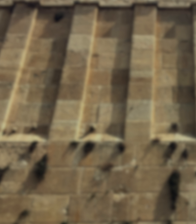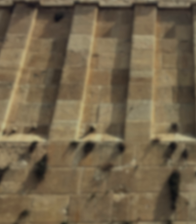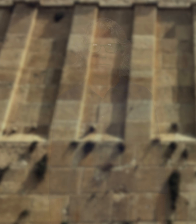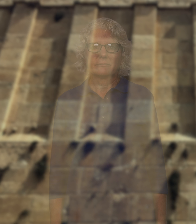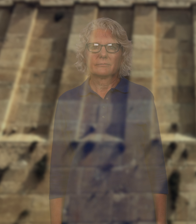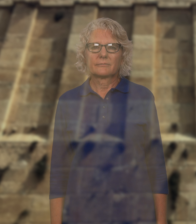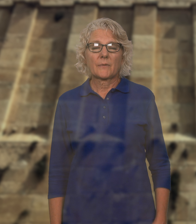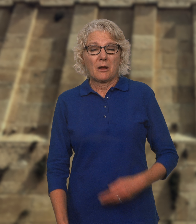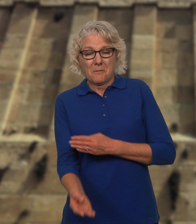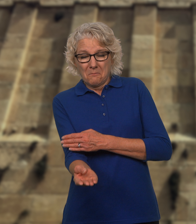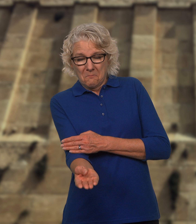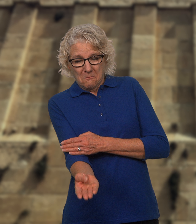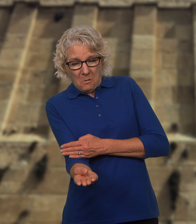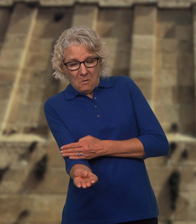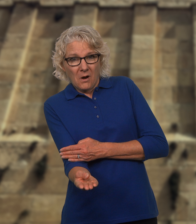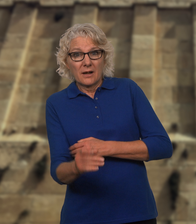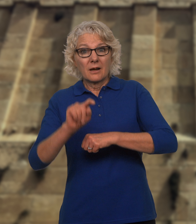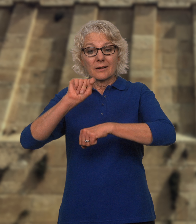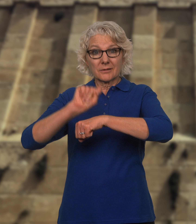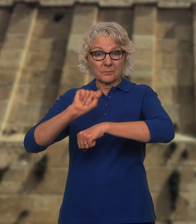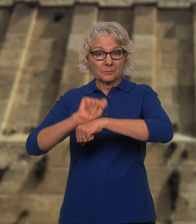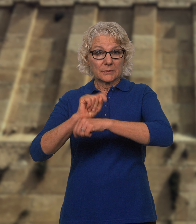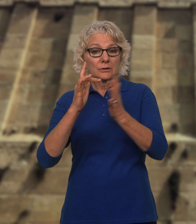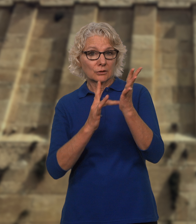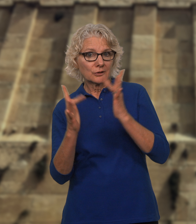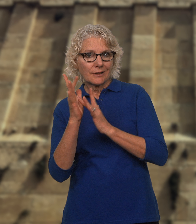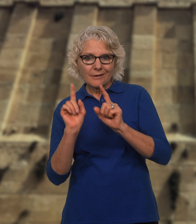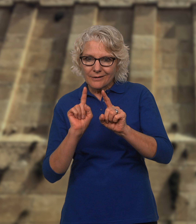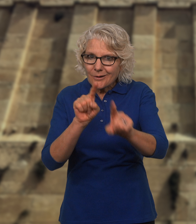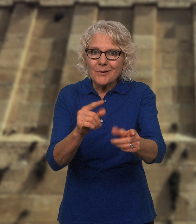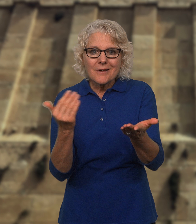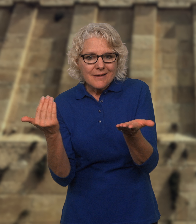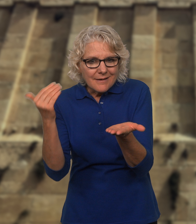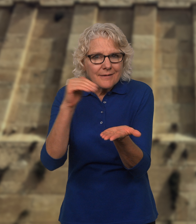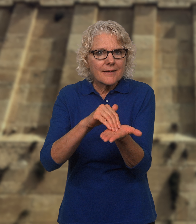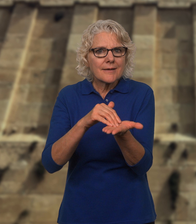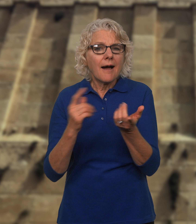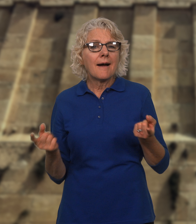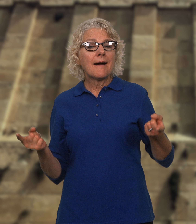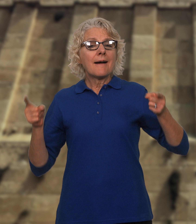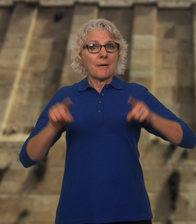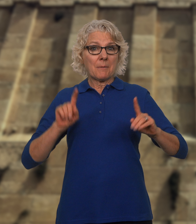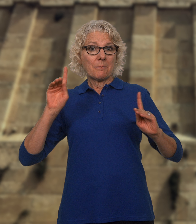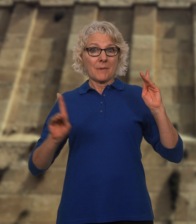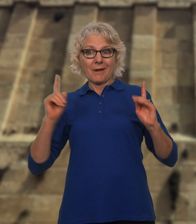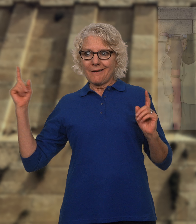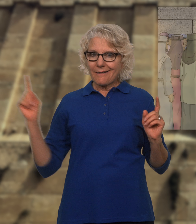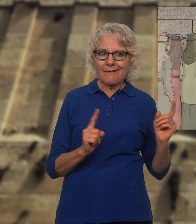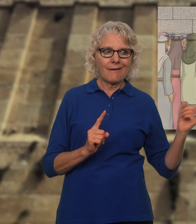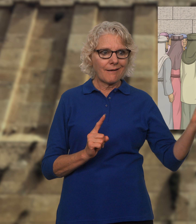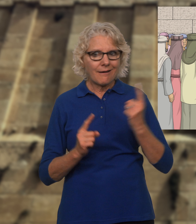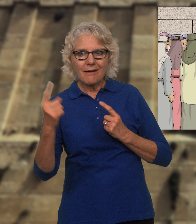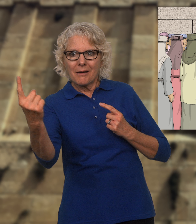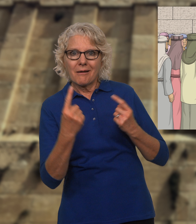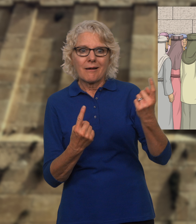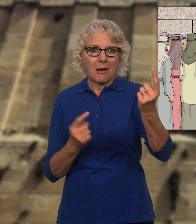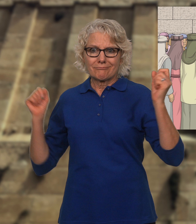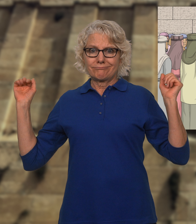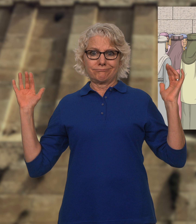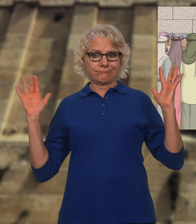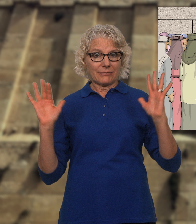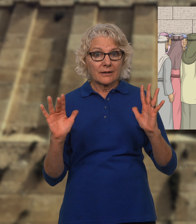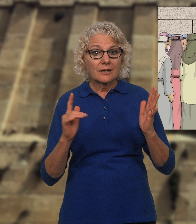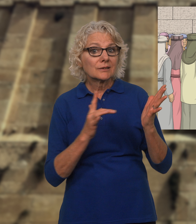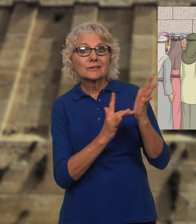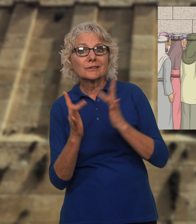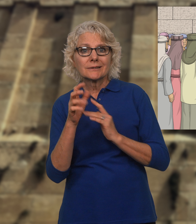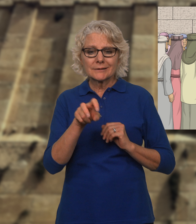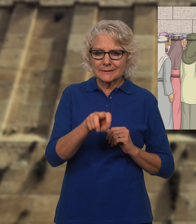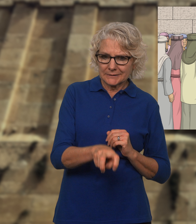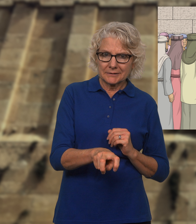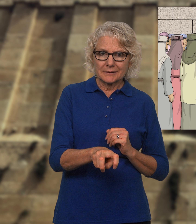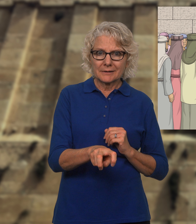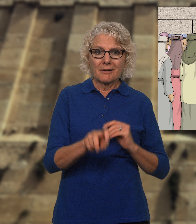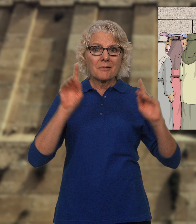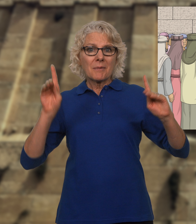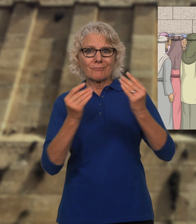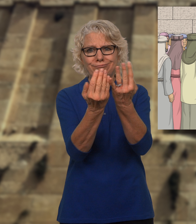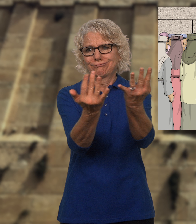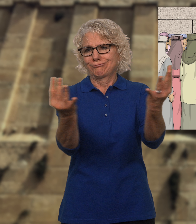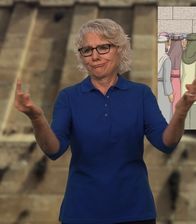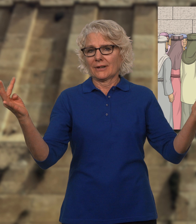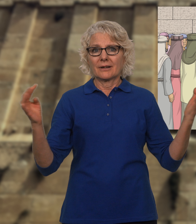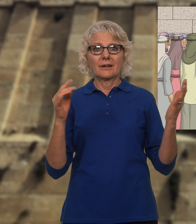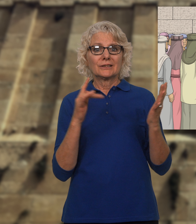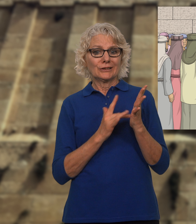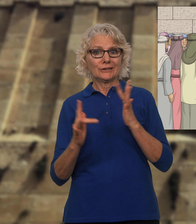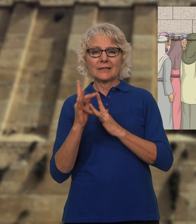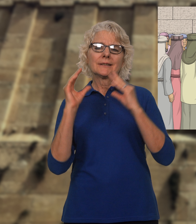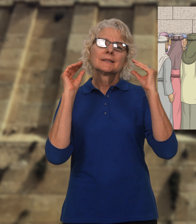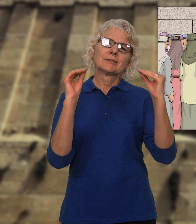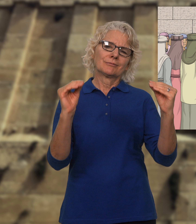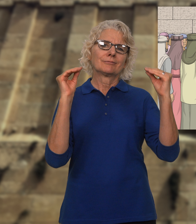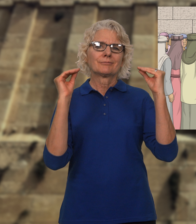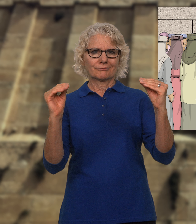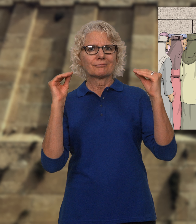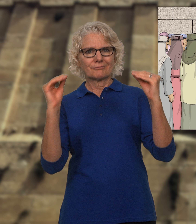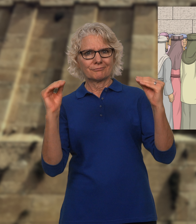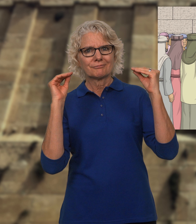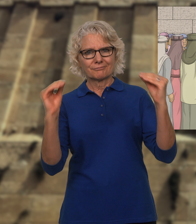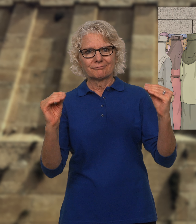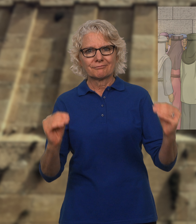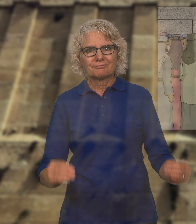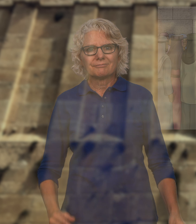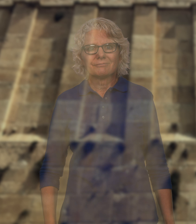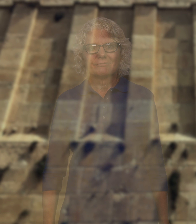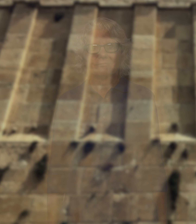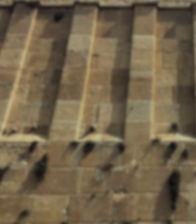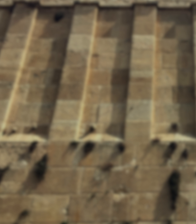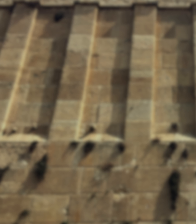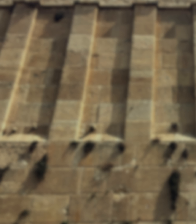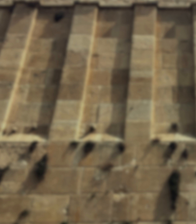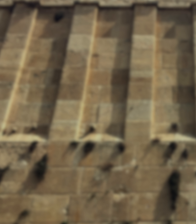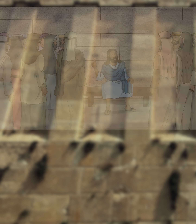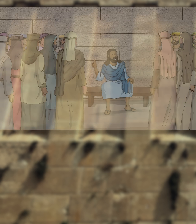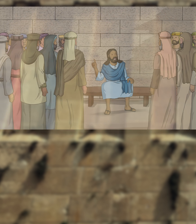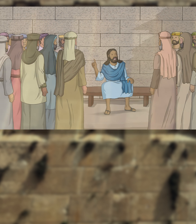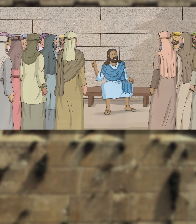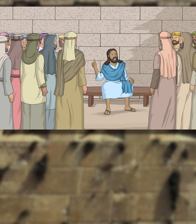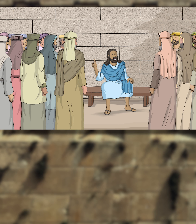Early in the morning He went back into the temple courts. All the people came to Him, and He sat down to teach them.